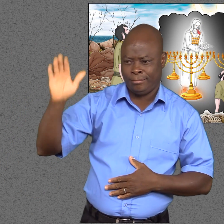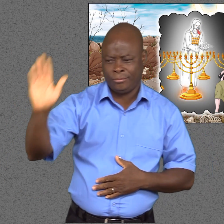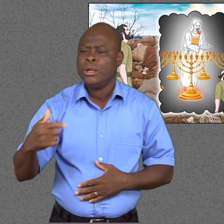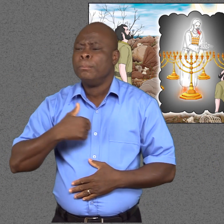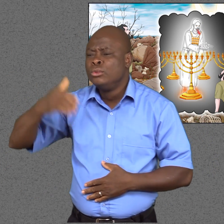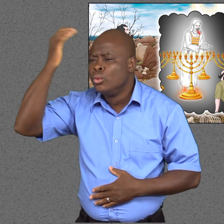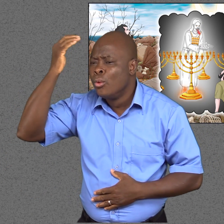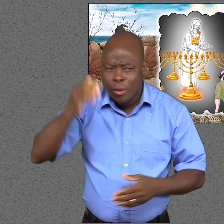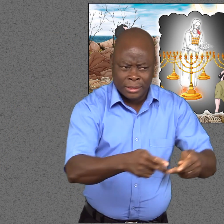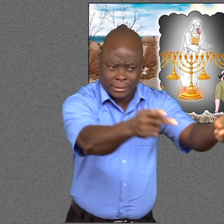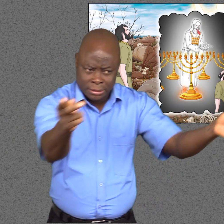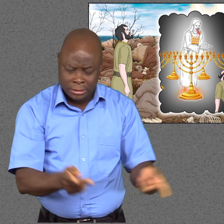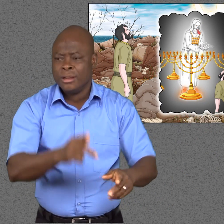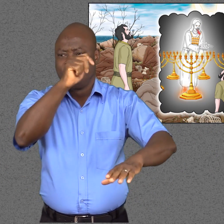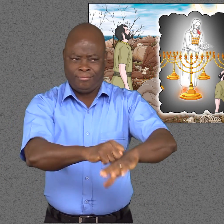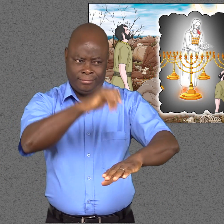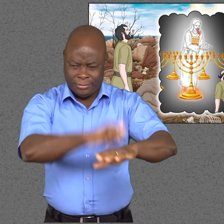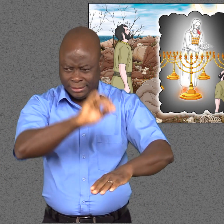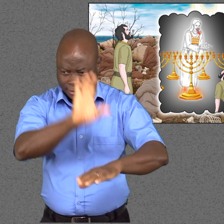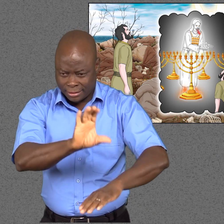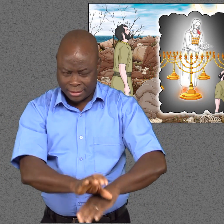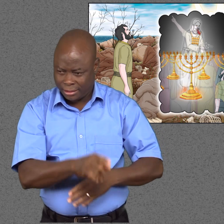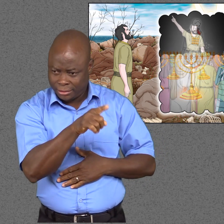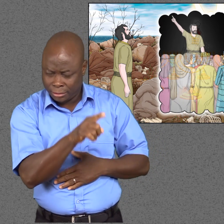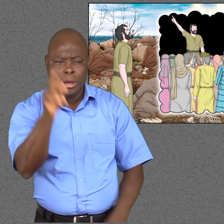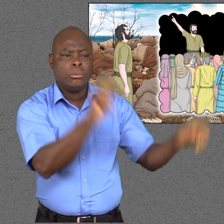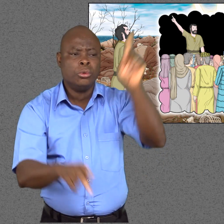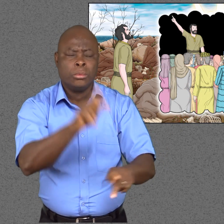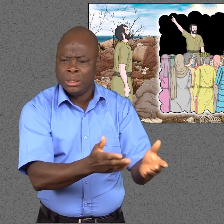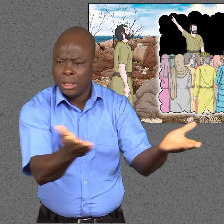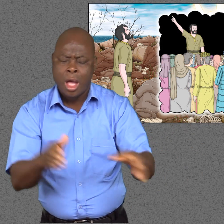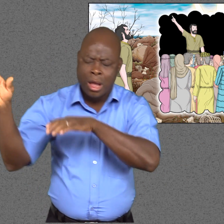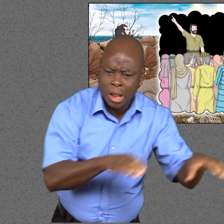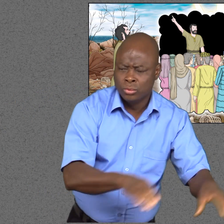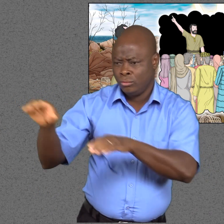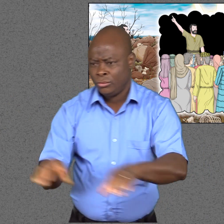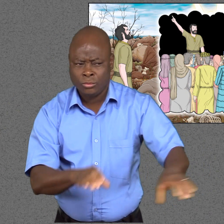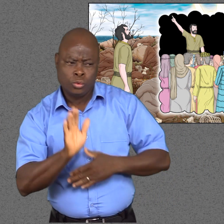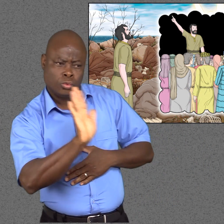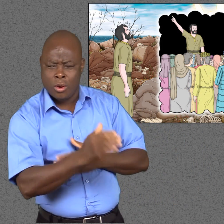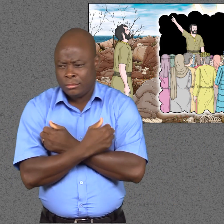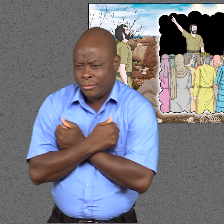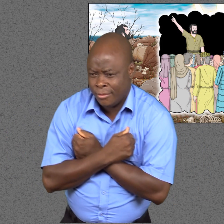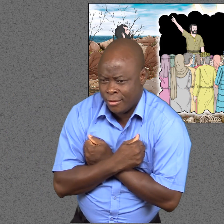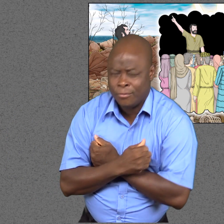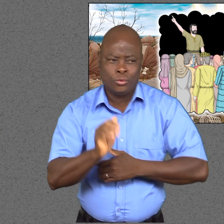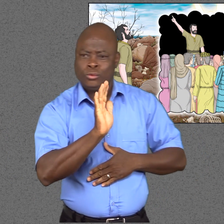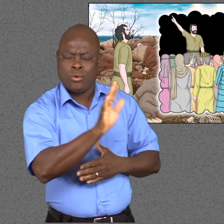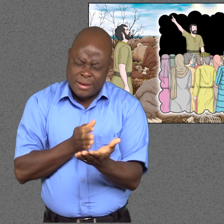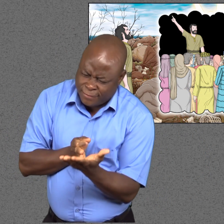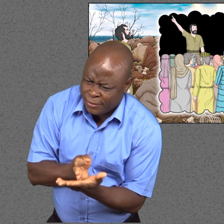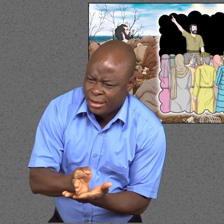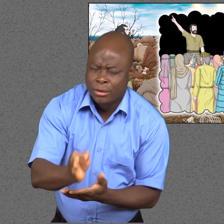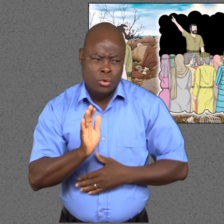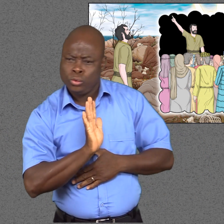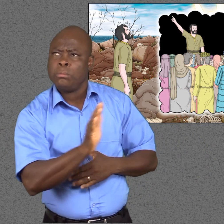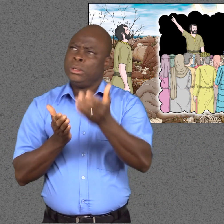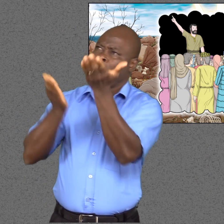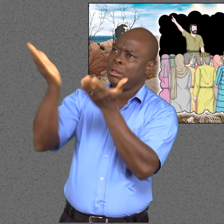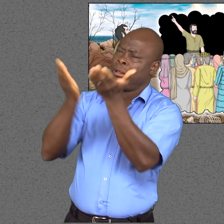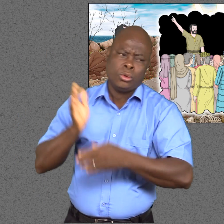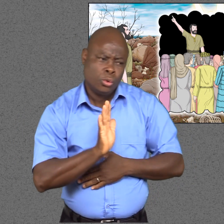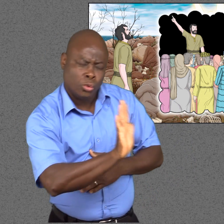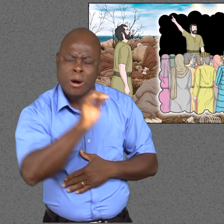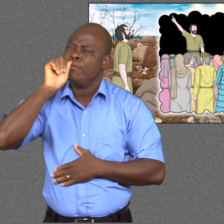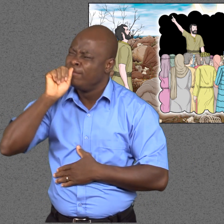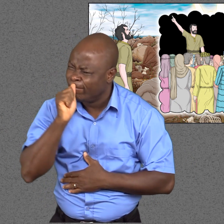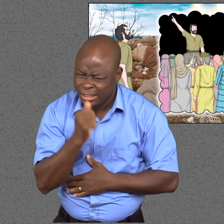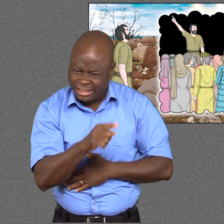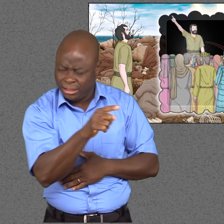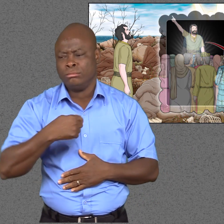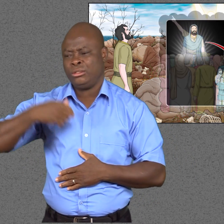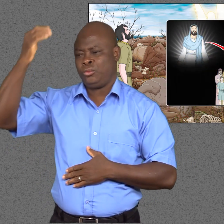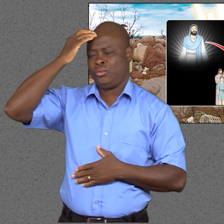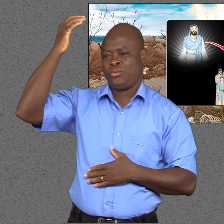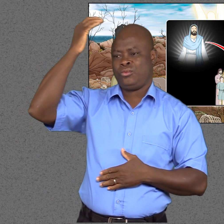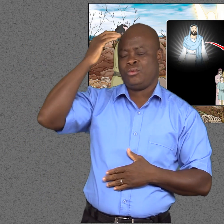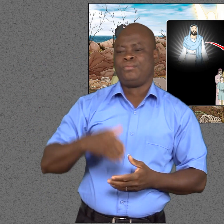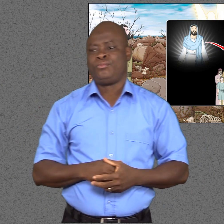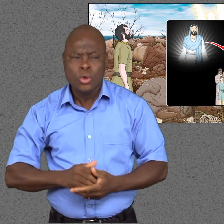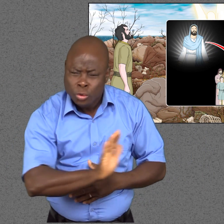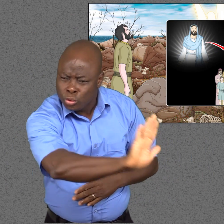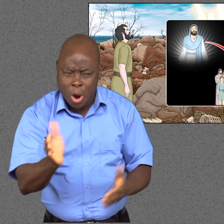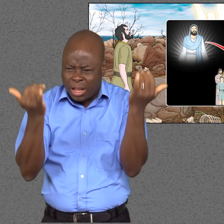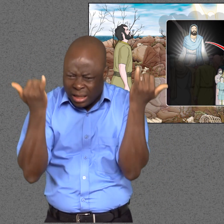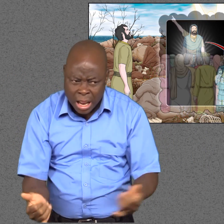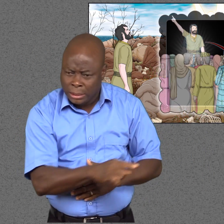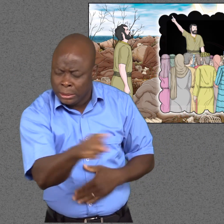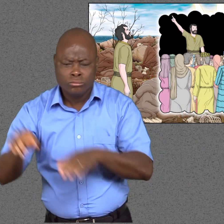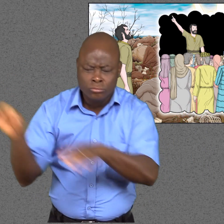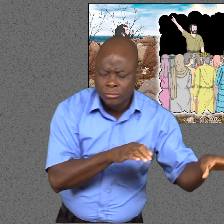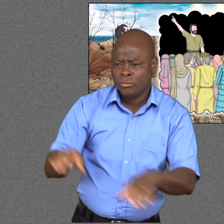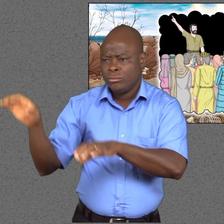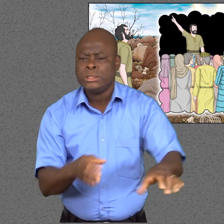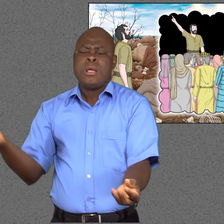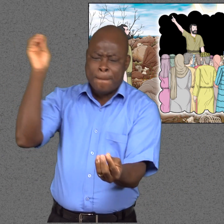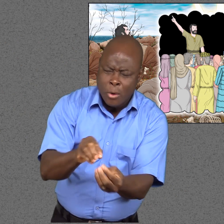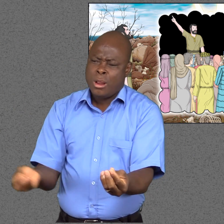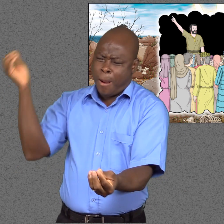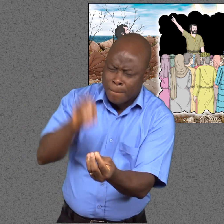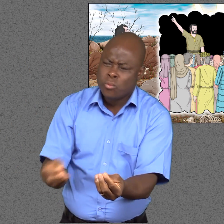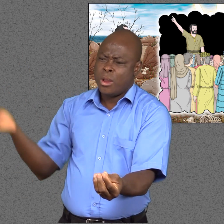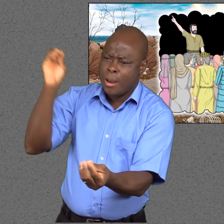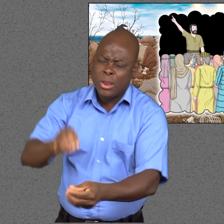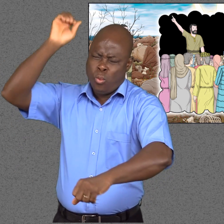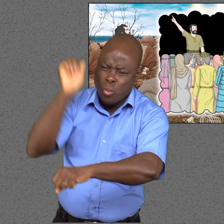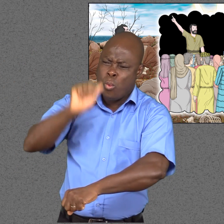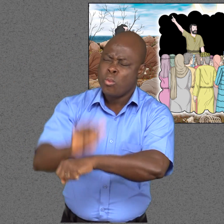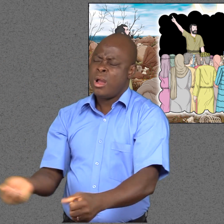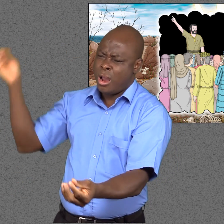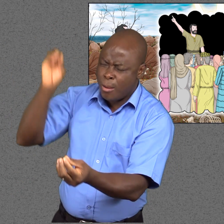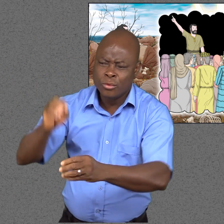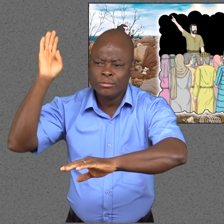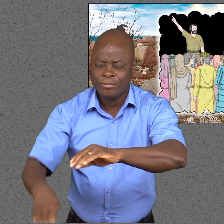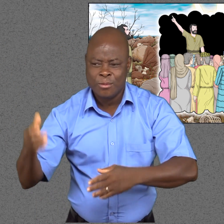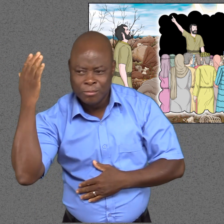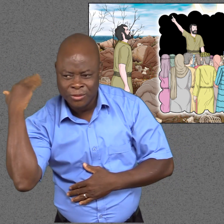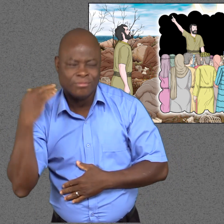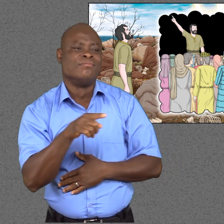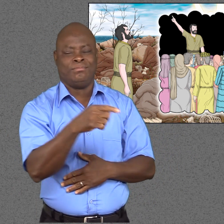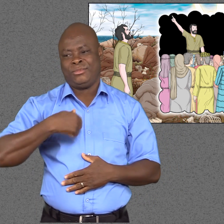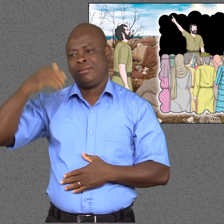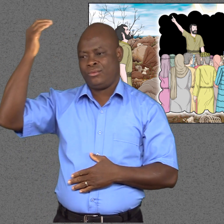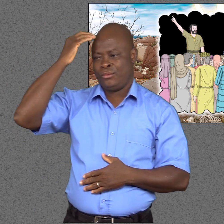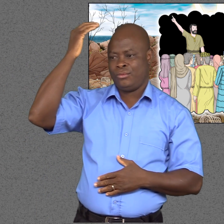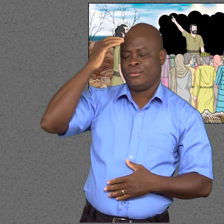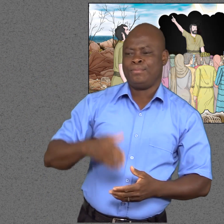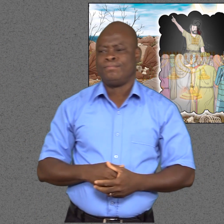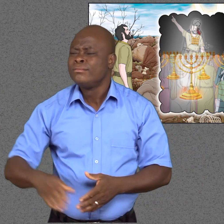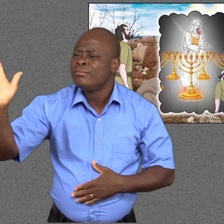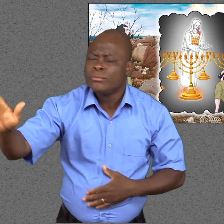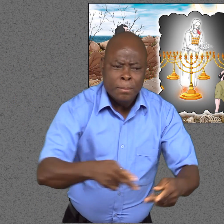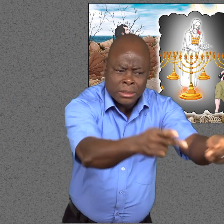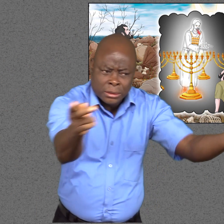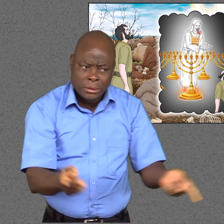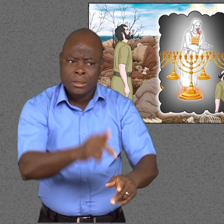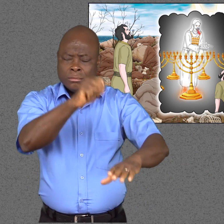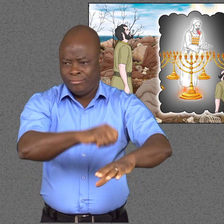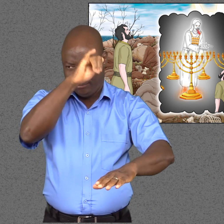I know your deeds—your love, your faith, your service, your perseverance—and your latter deeds are greater than your first.